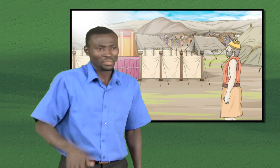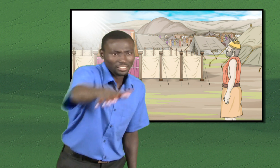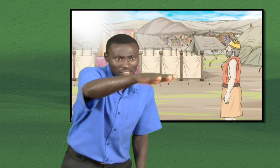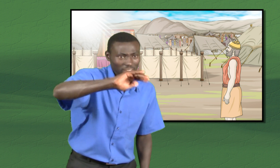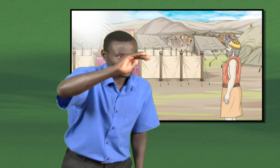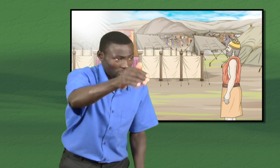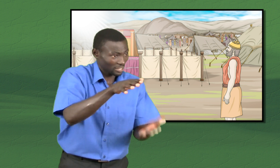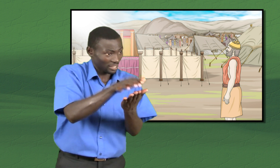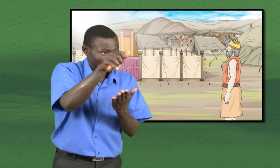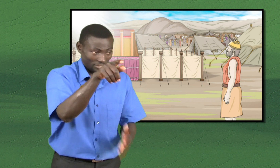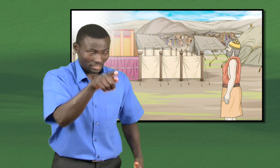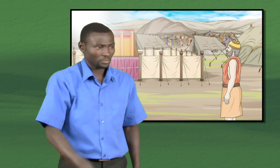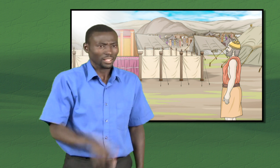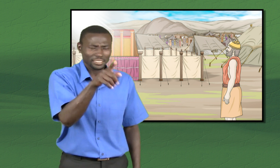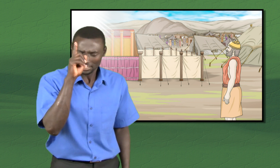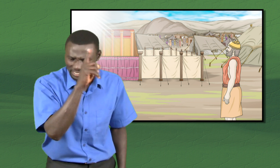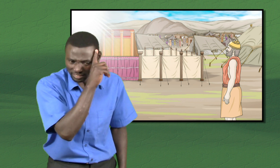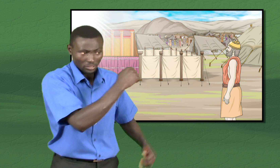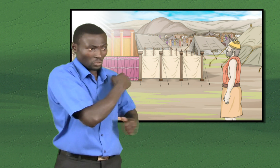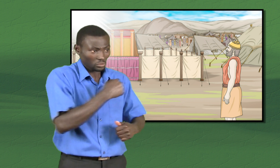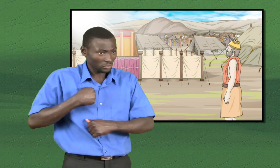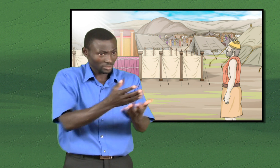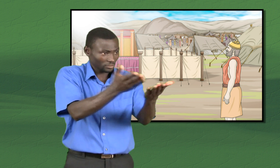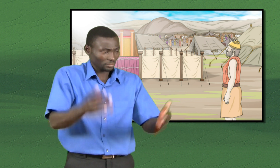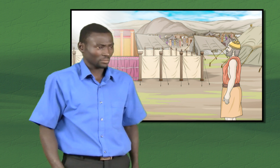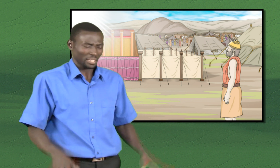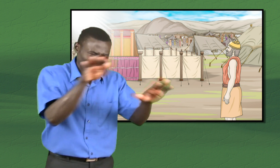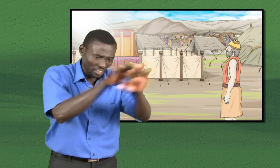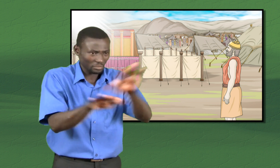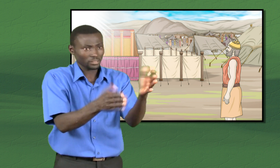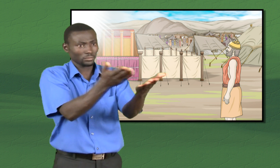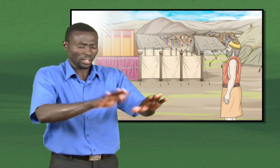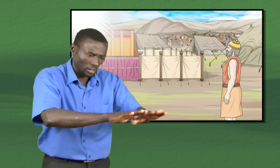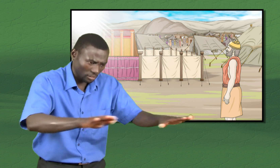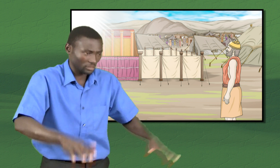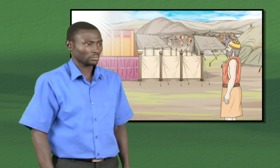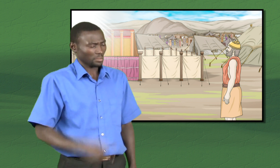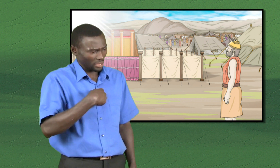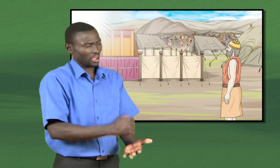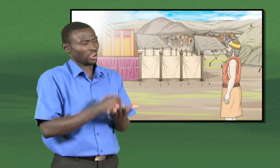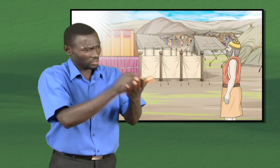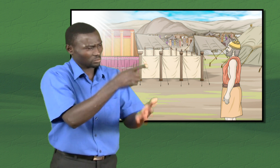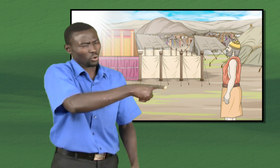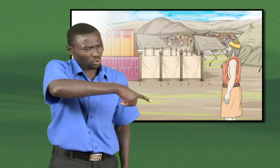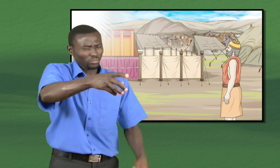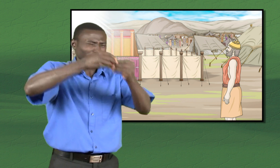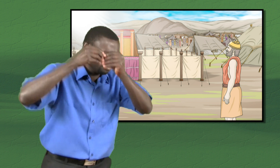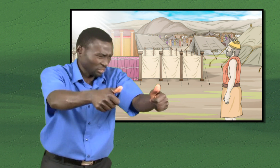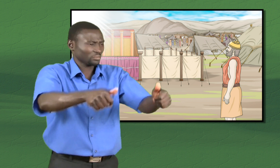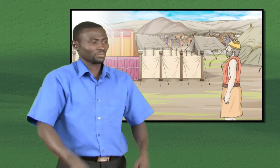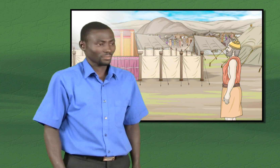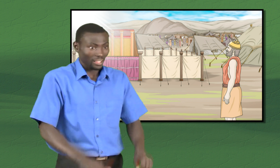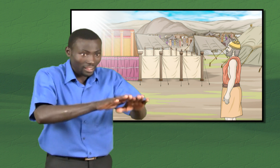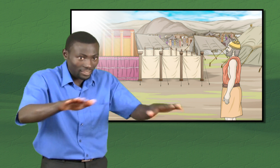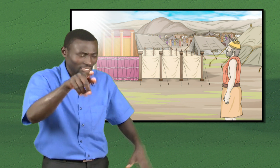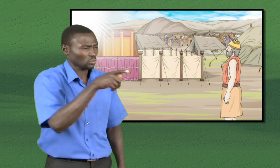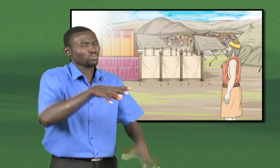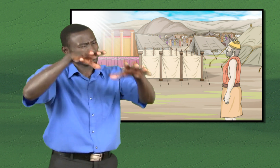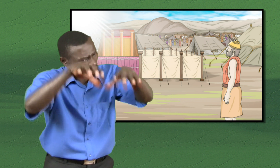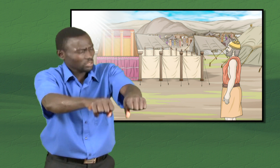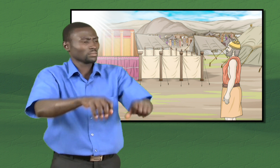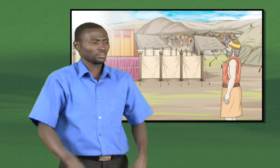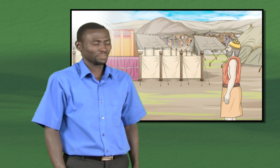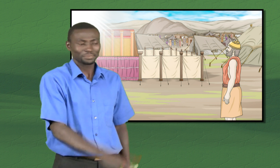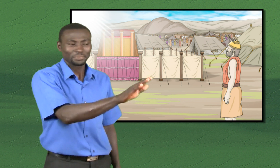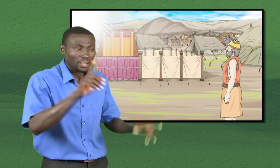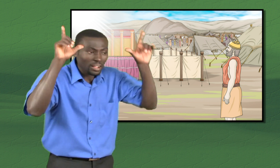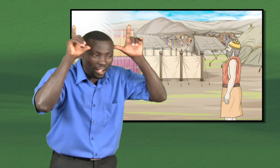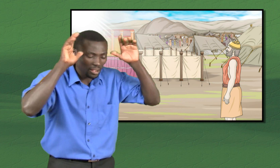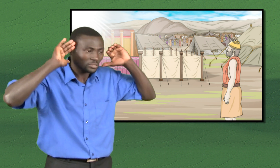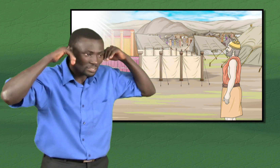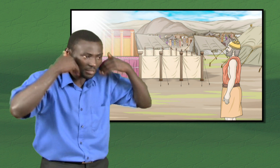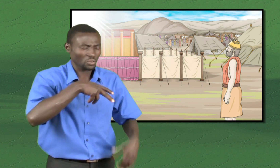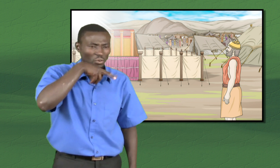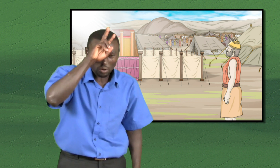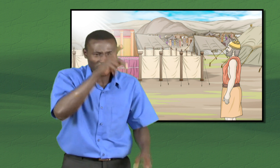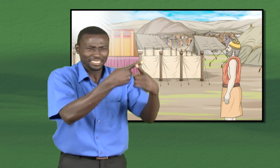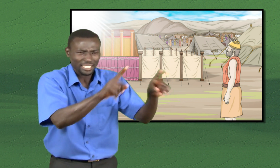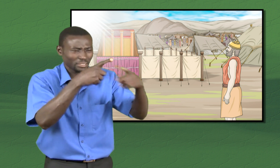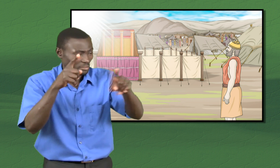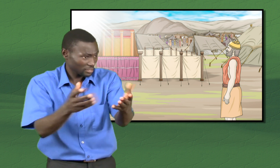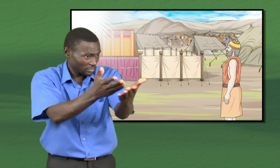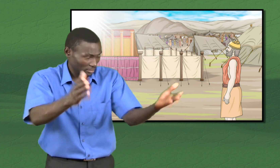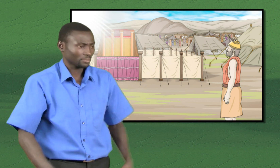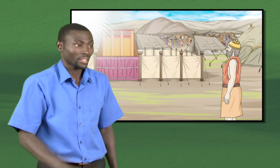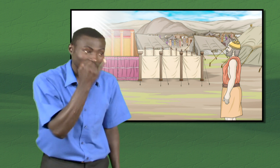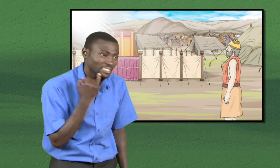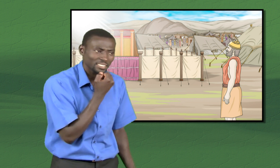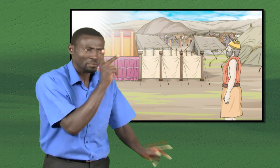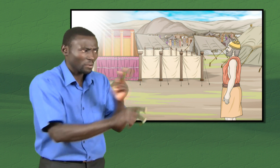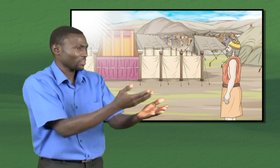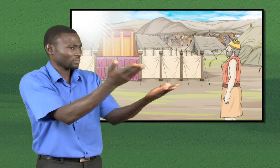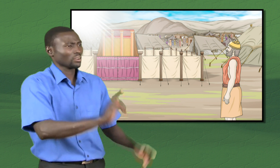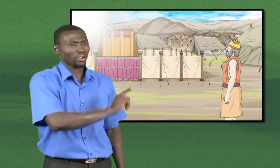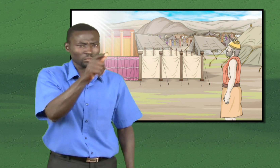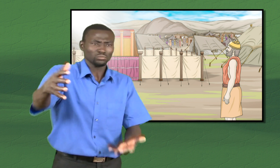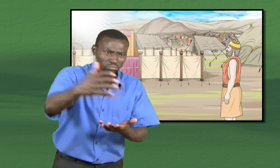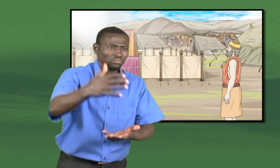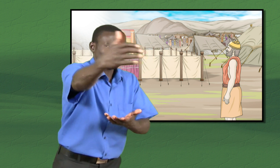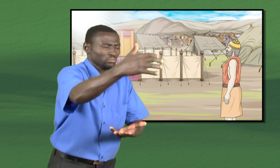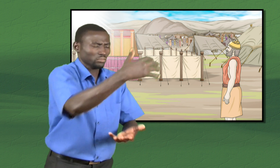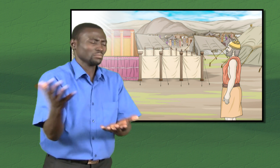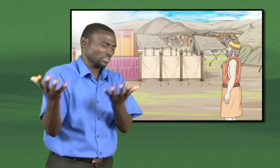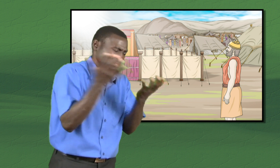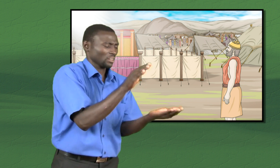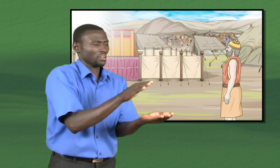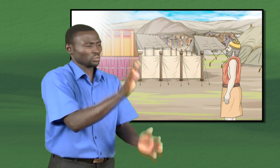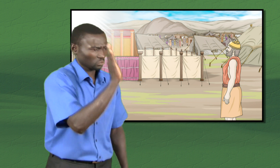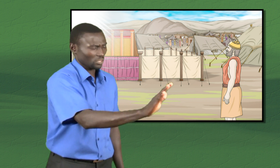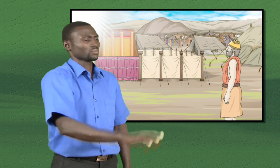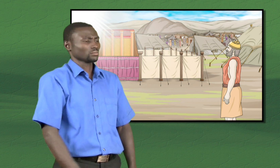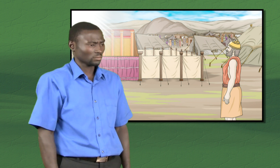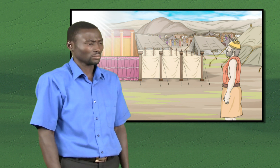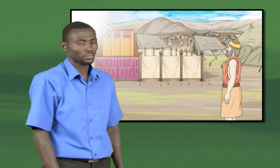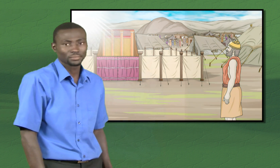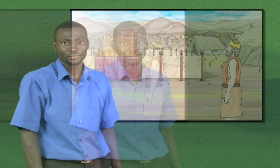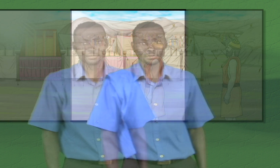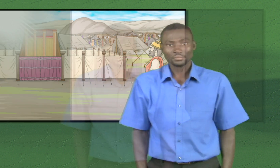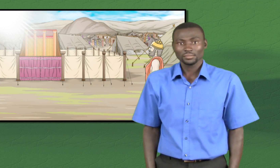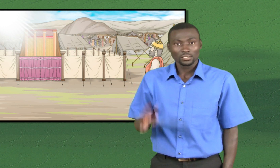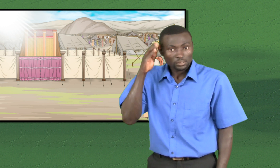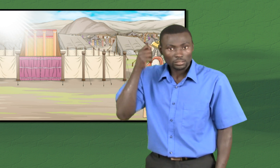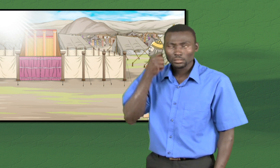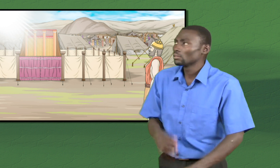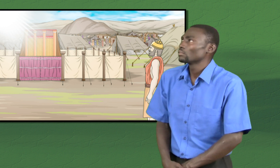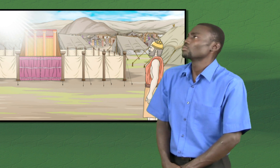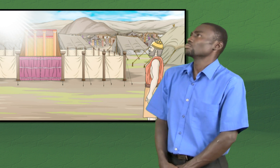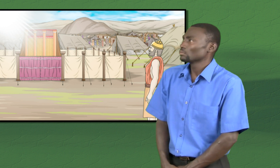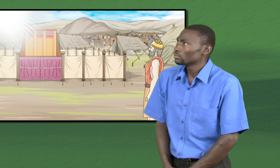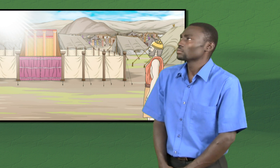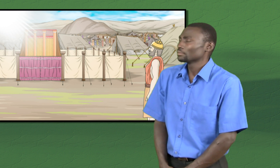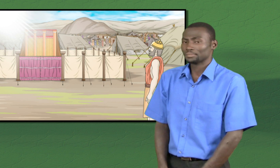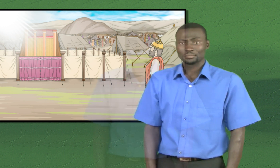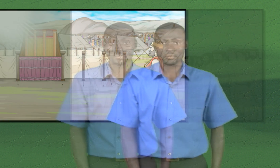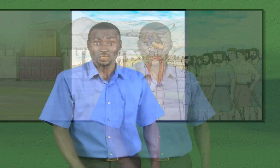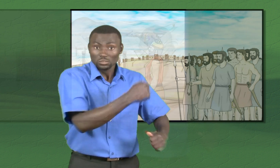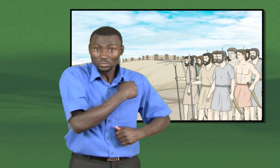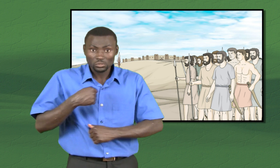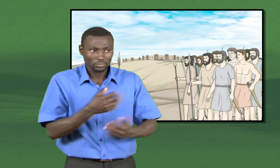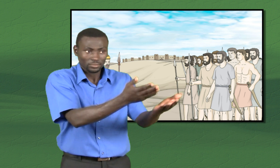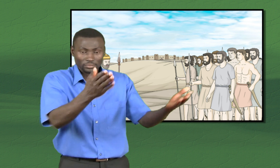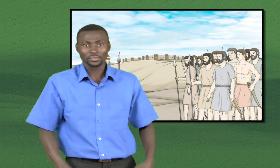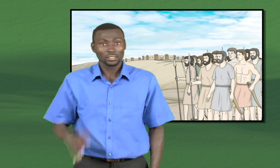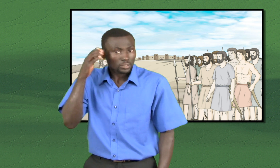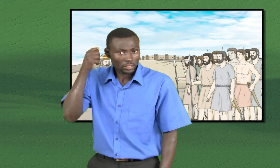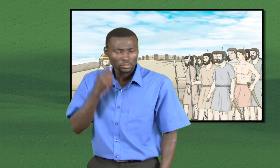And you shall do to Ai and its king as you did to Jericho and its king, except that you may carry off their plunder and livestock for yourselves.